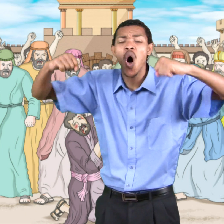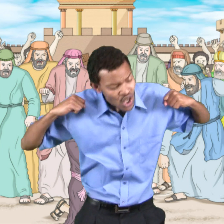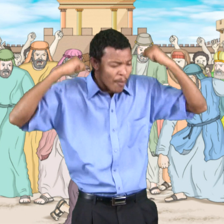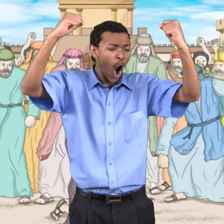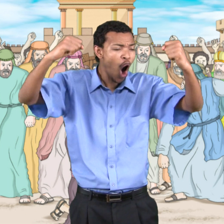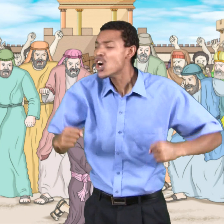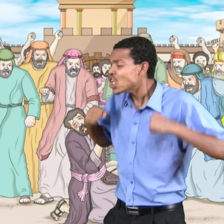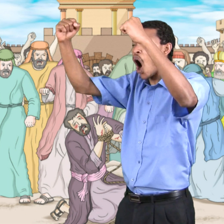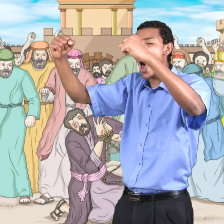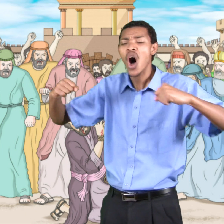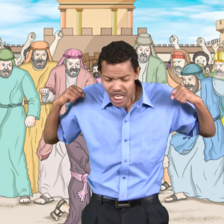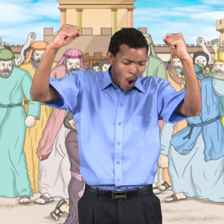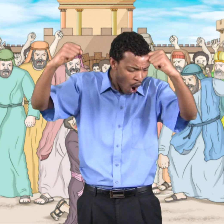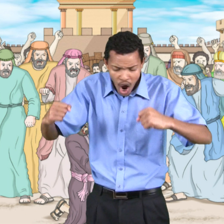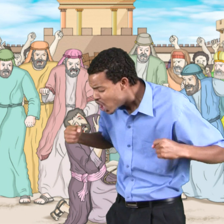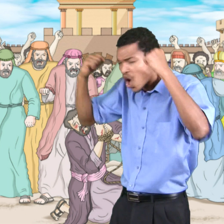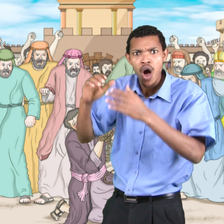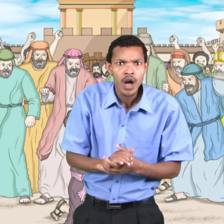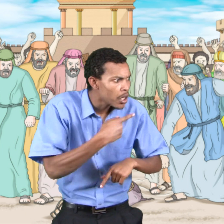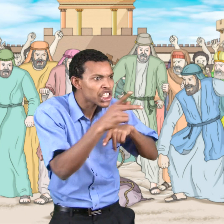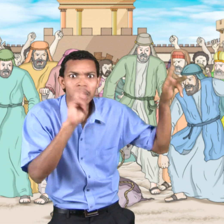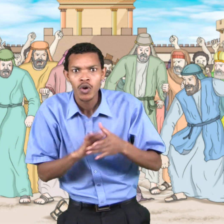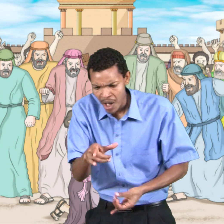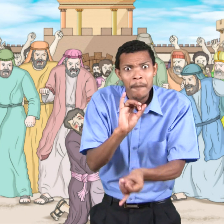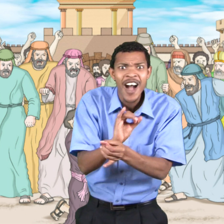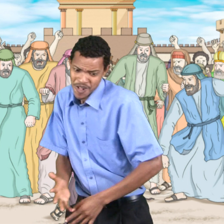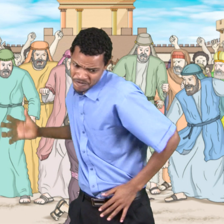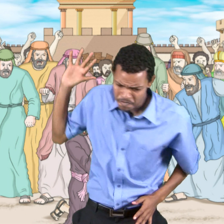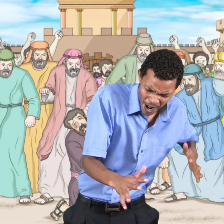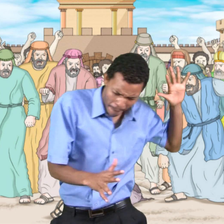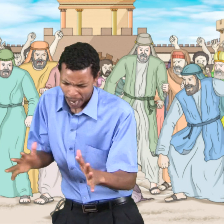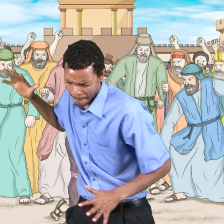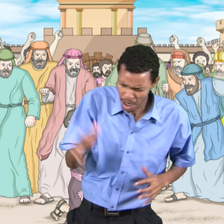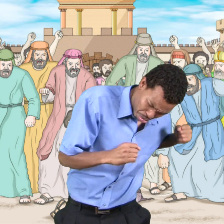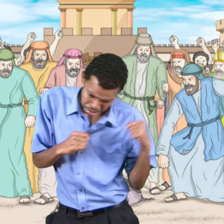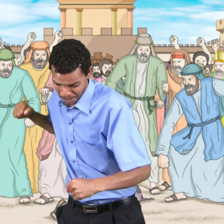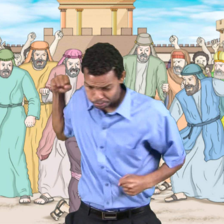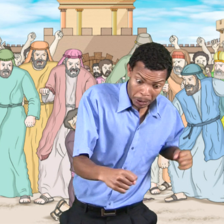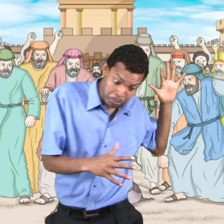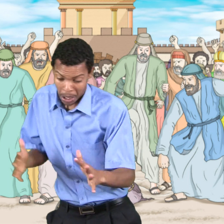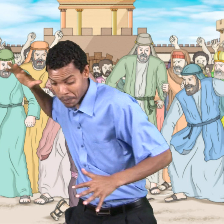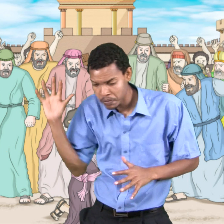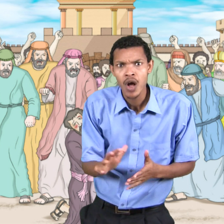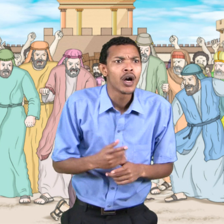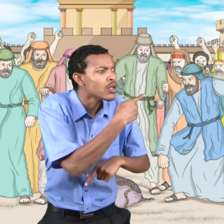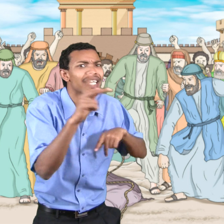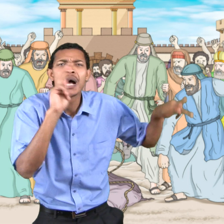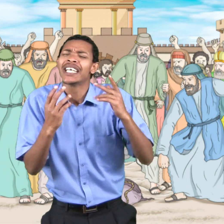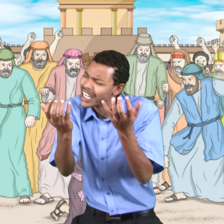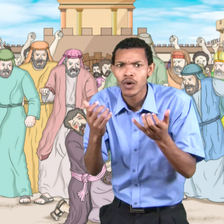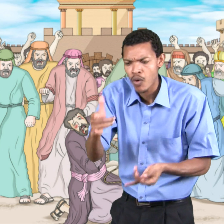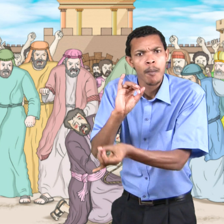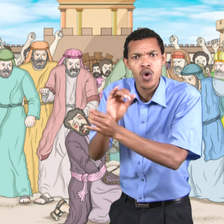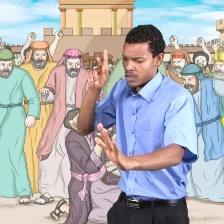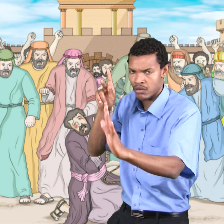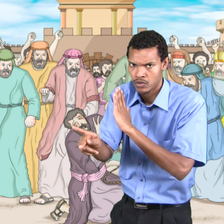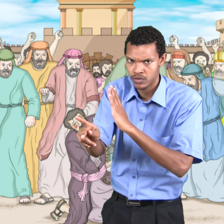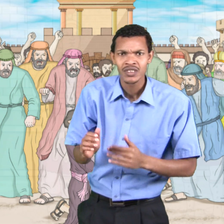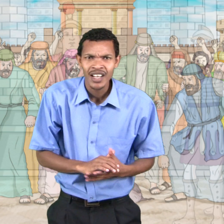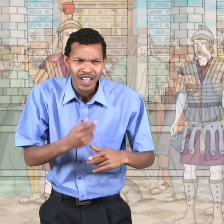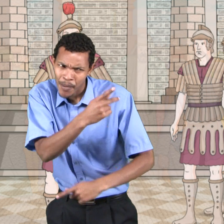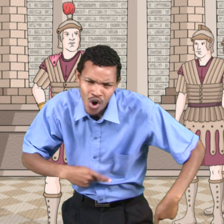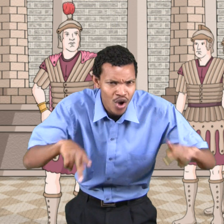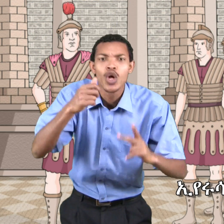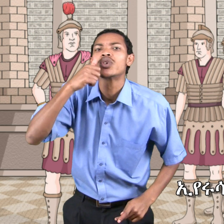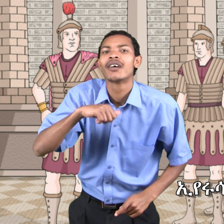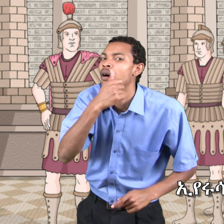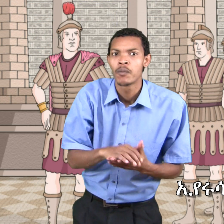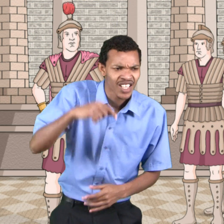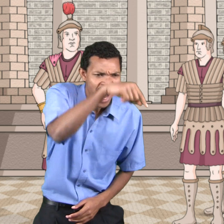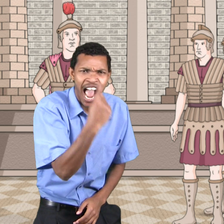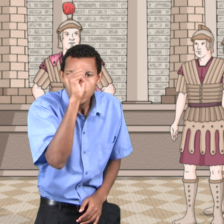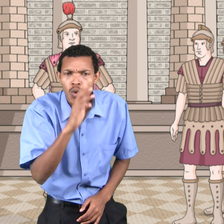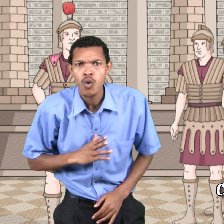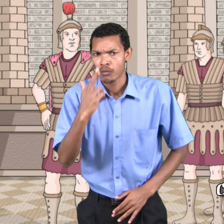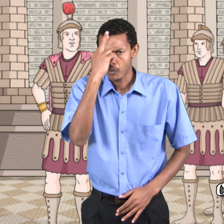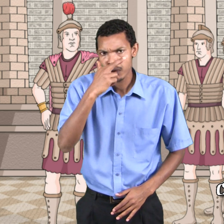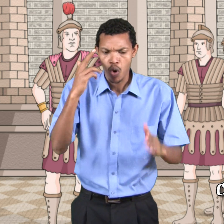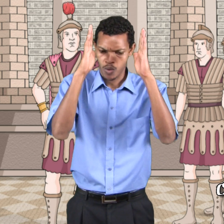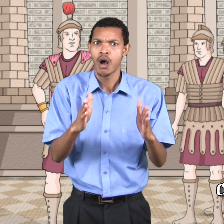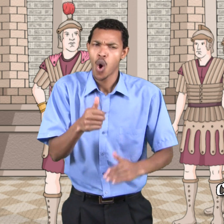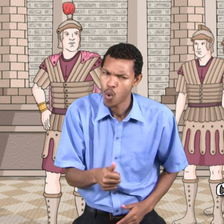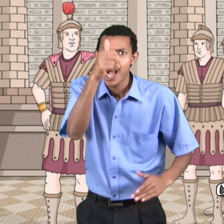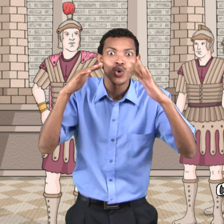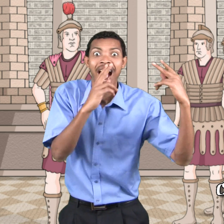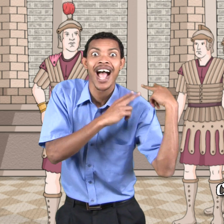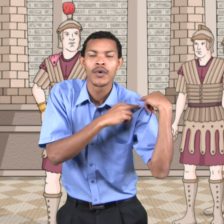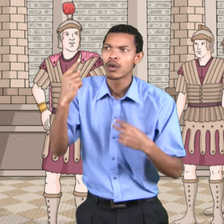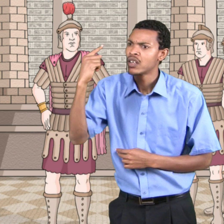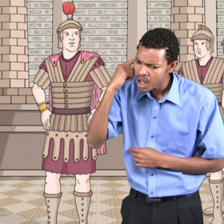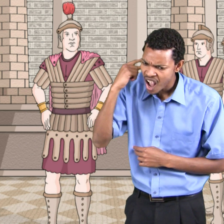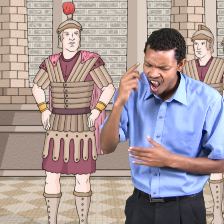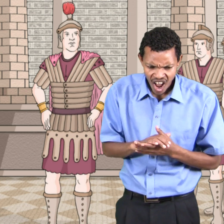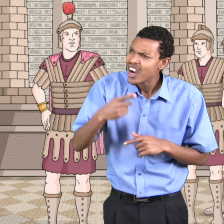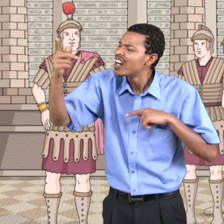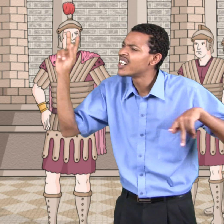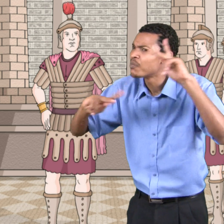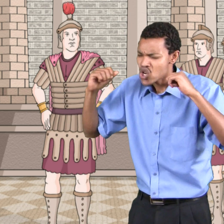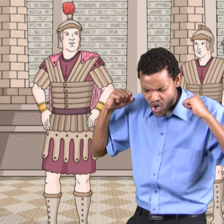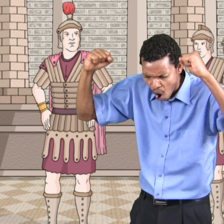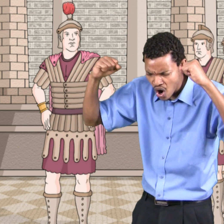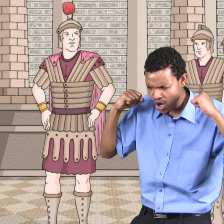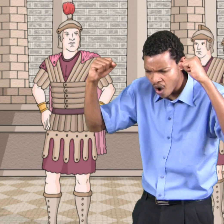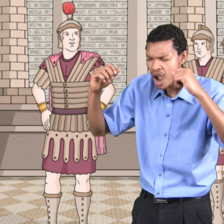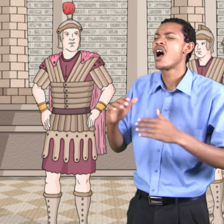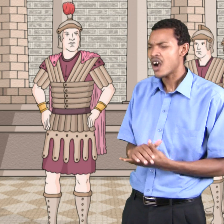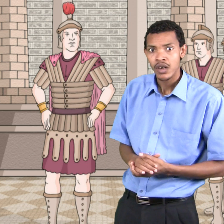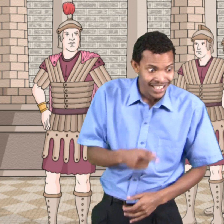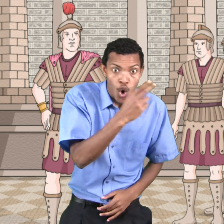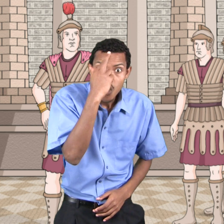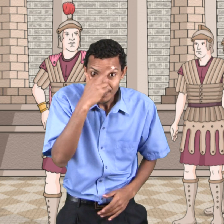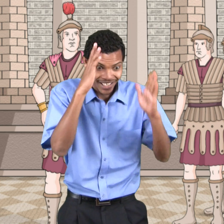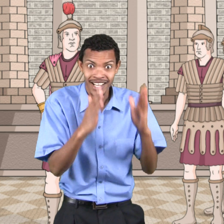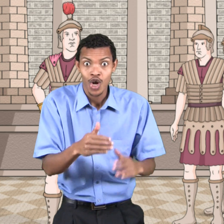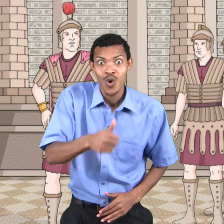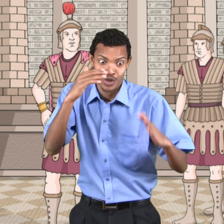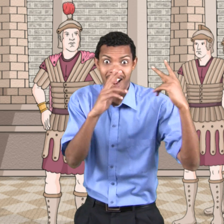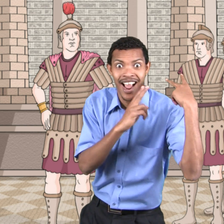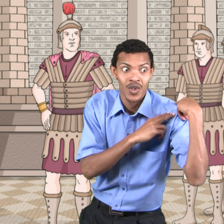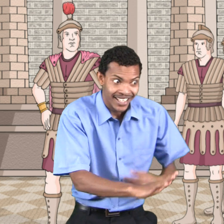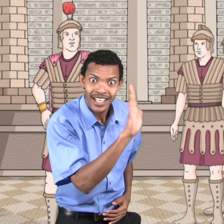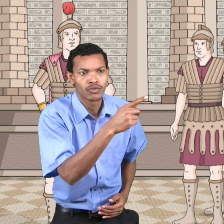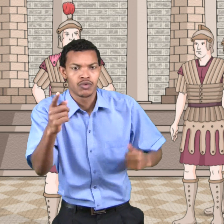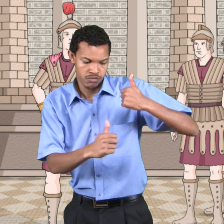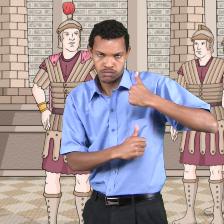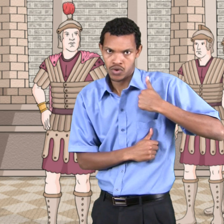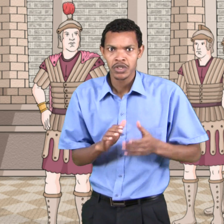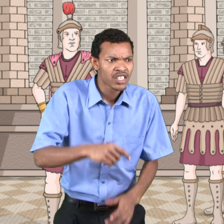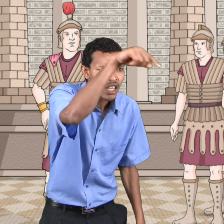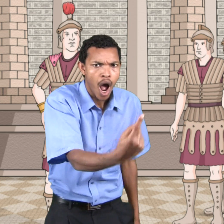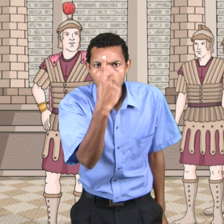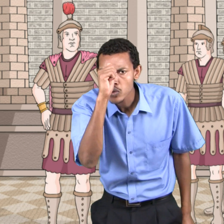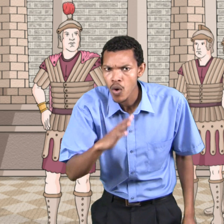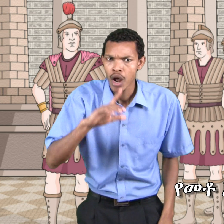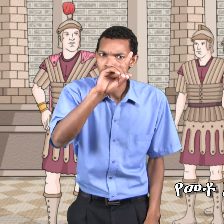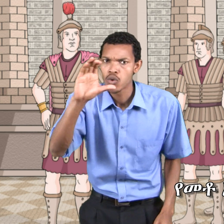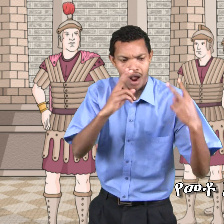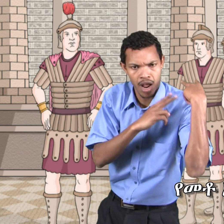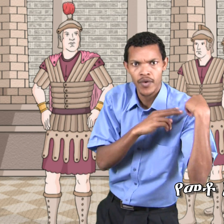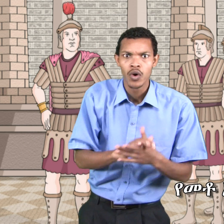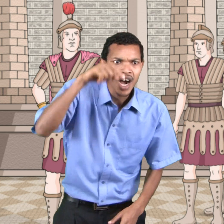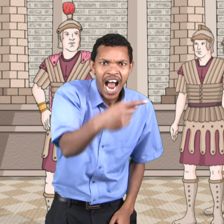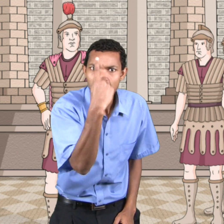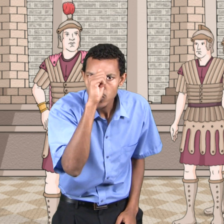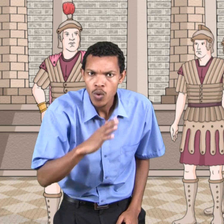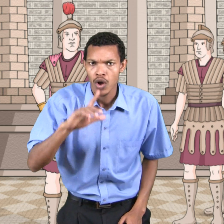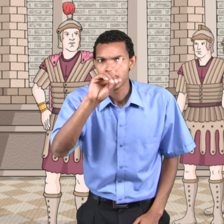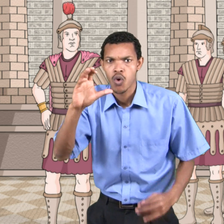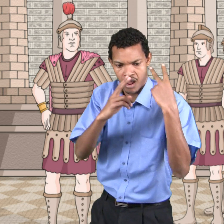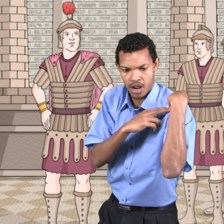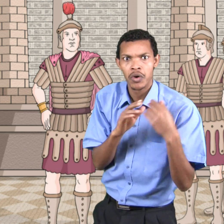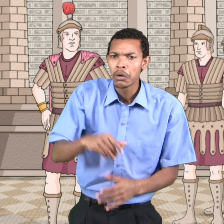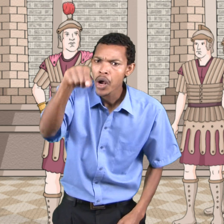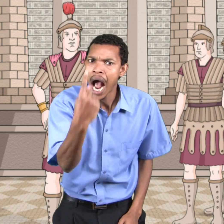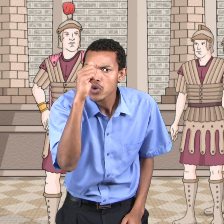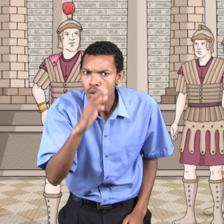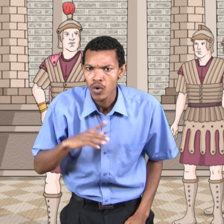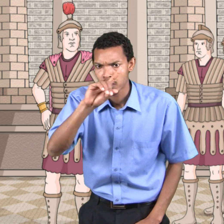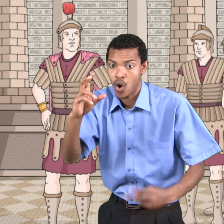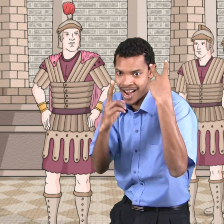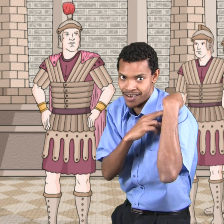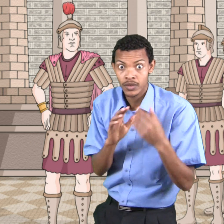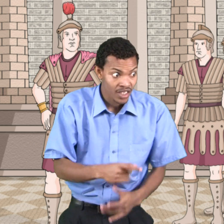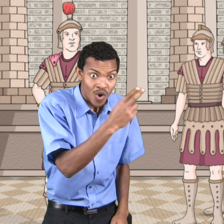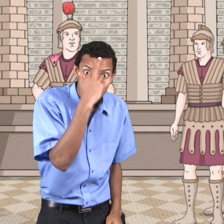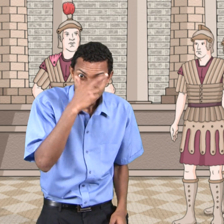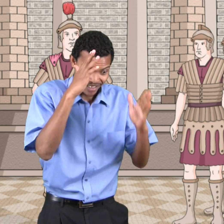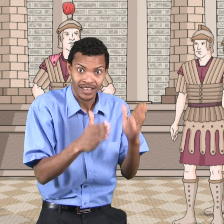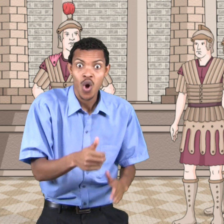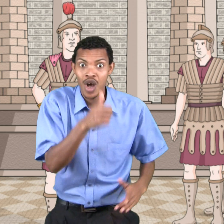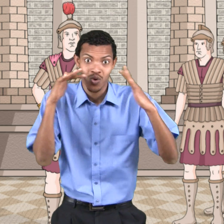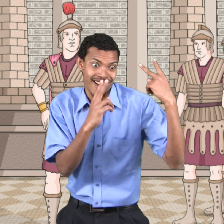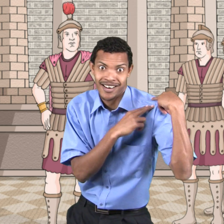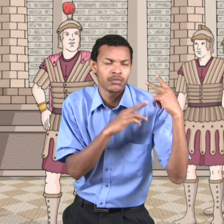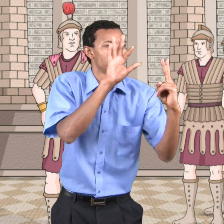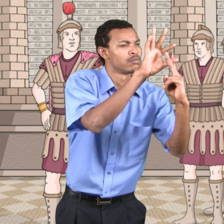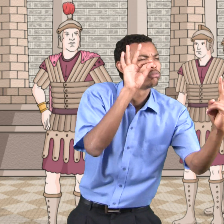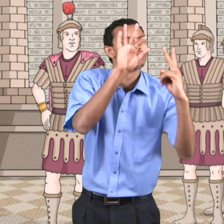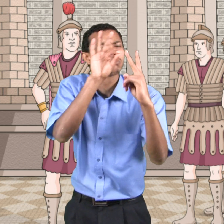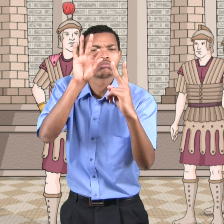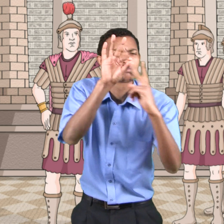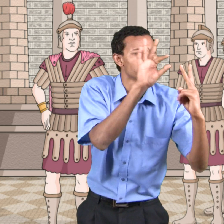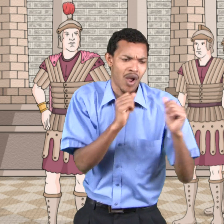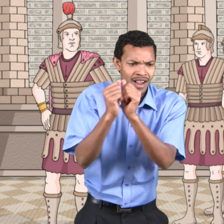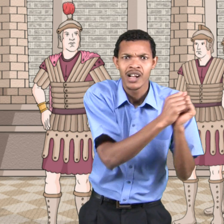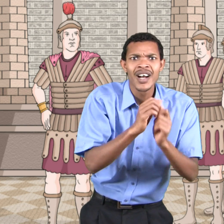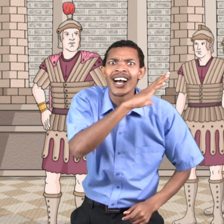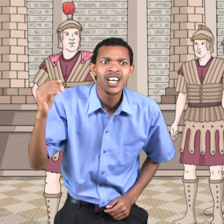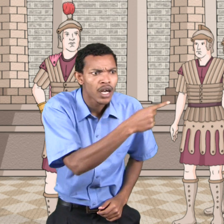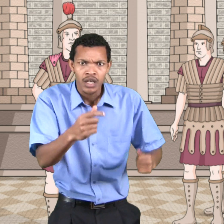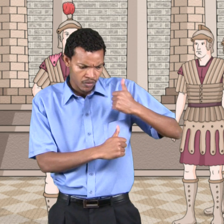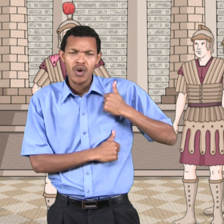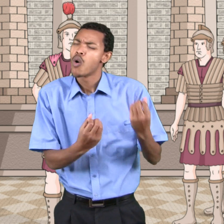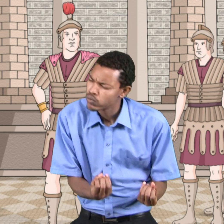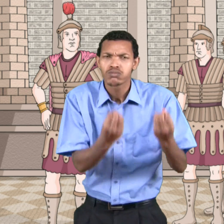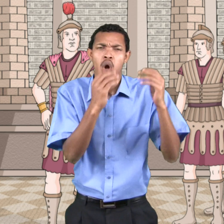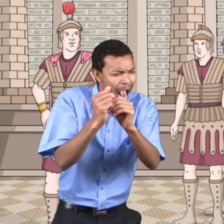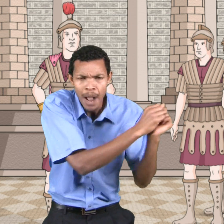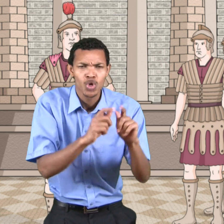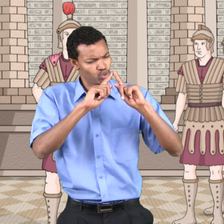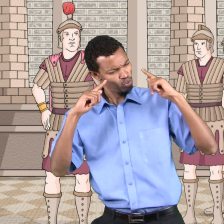While they were trying to kill him, the commander of the Roman regiment received a report that all Jerusalem was in turmoil.